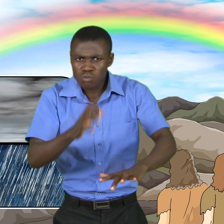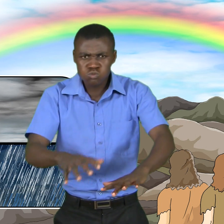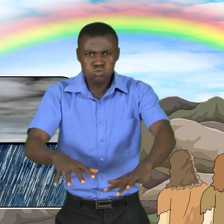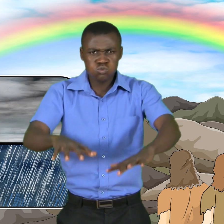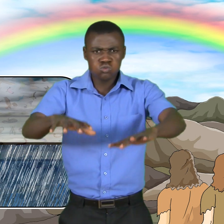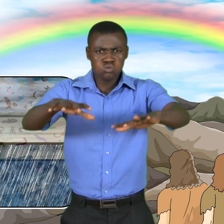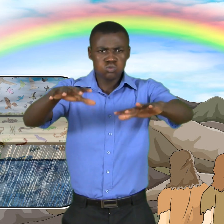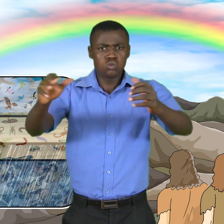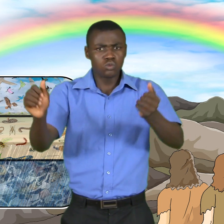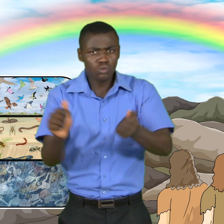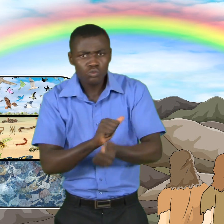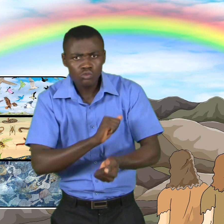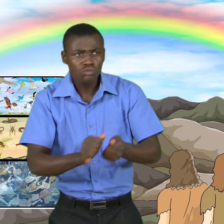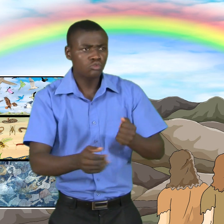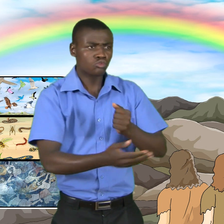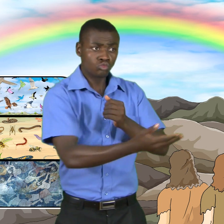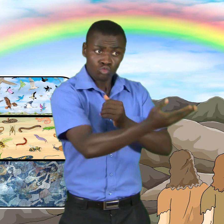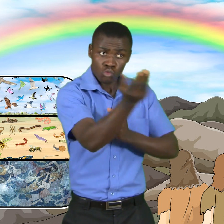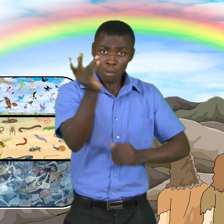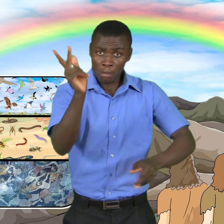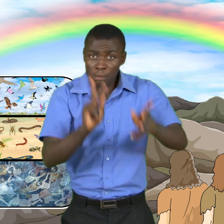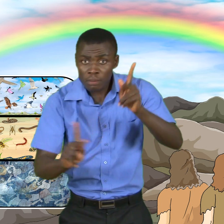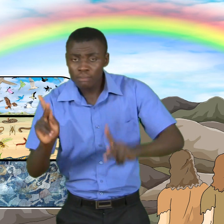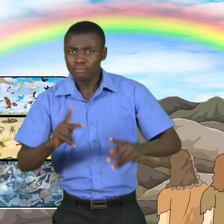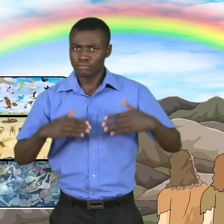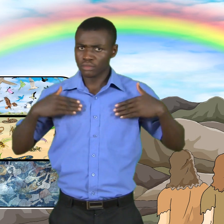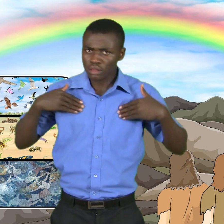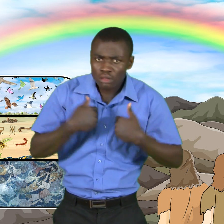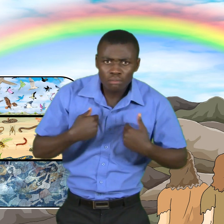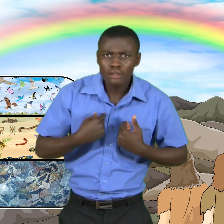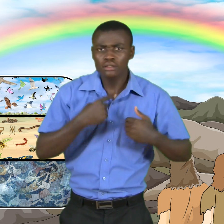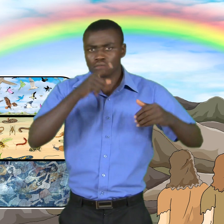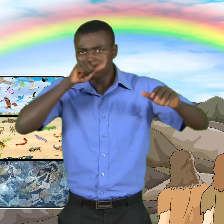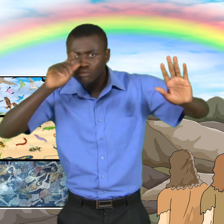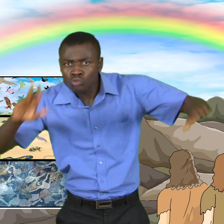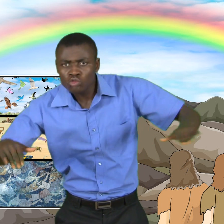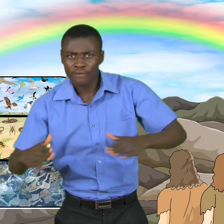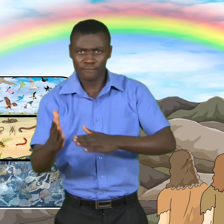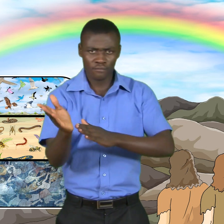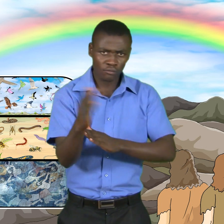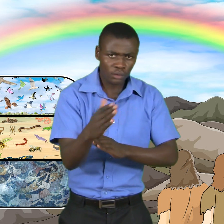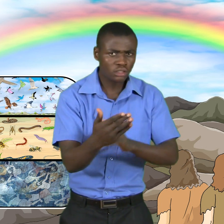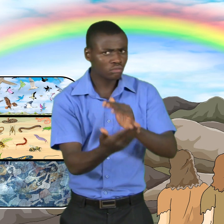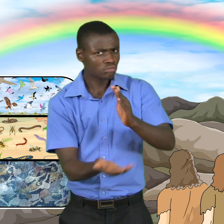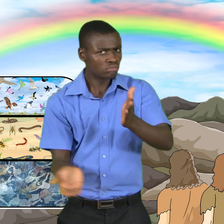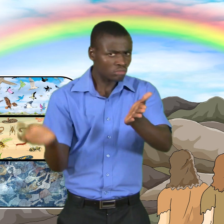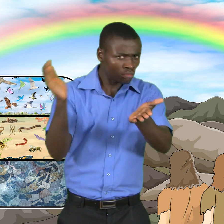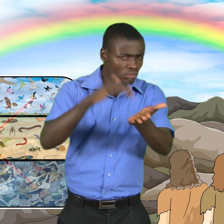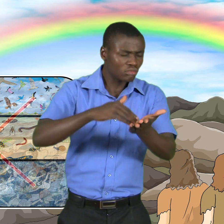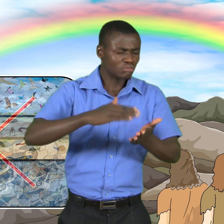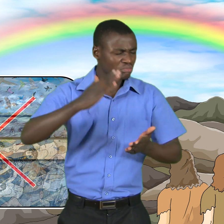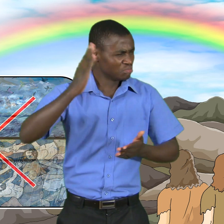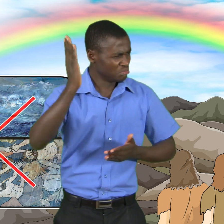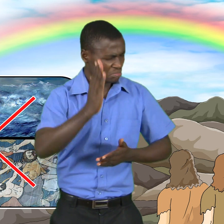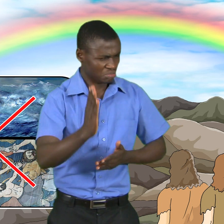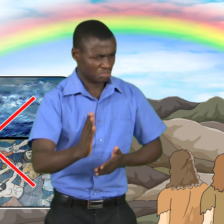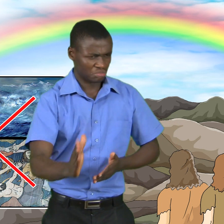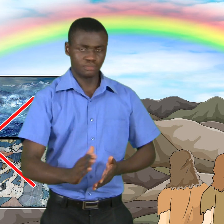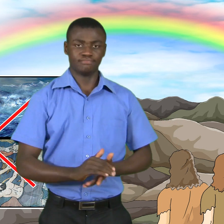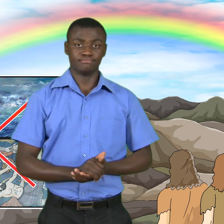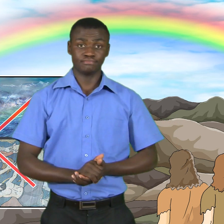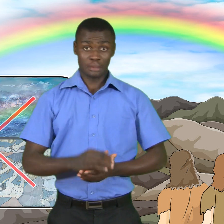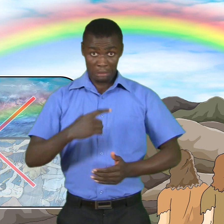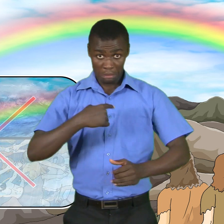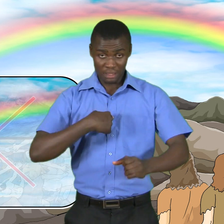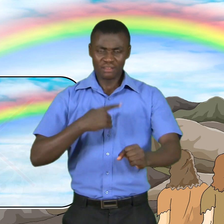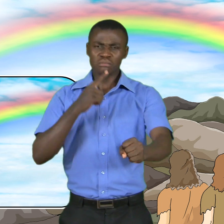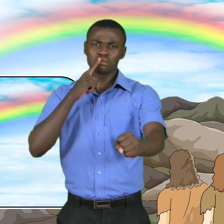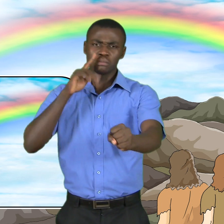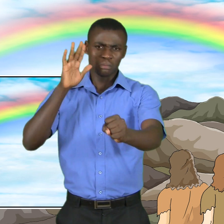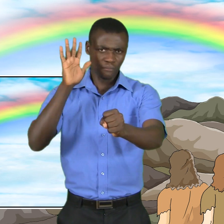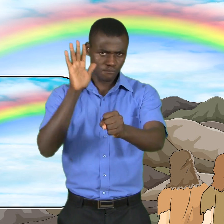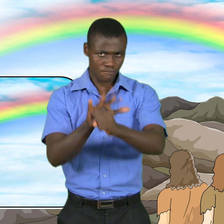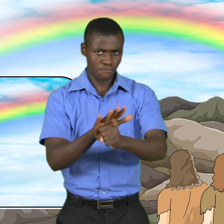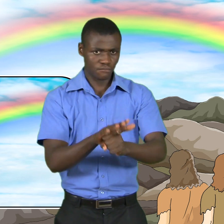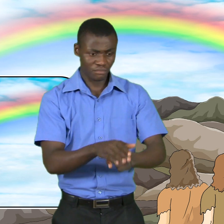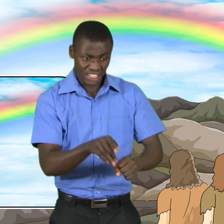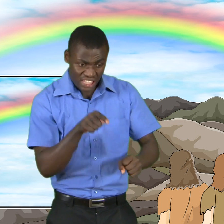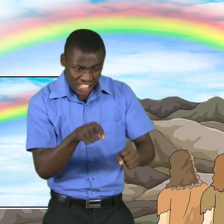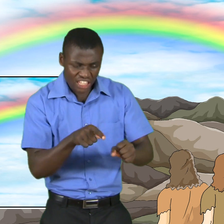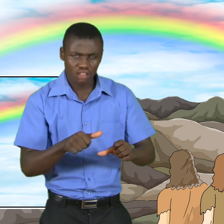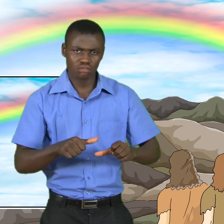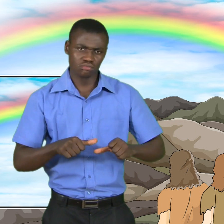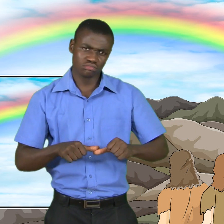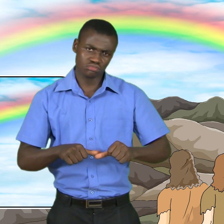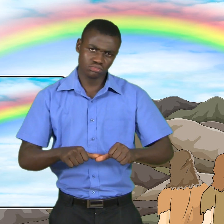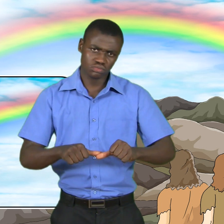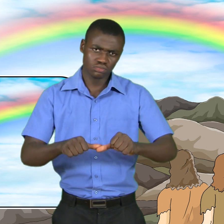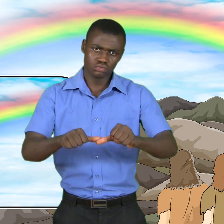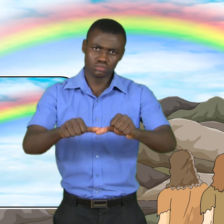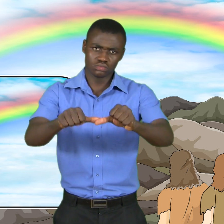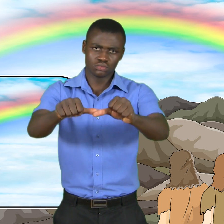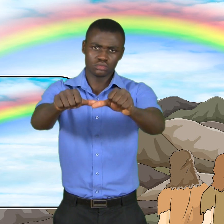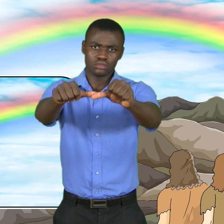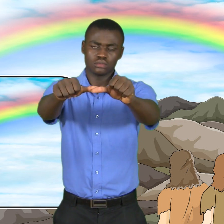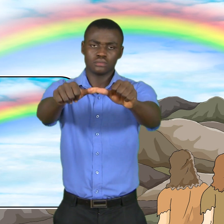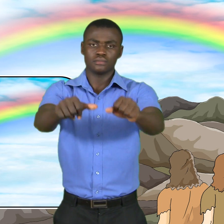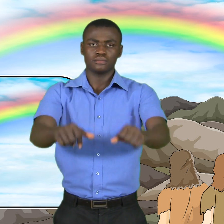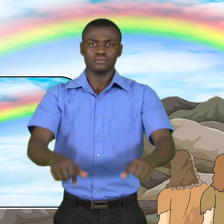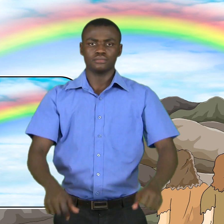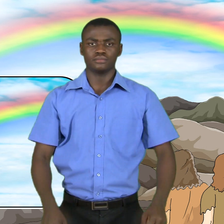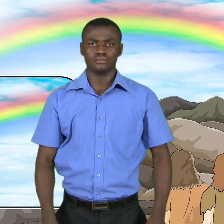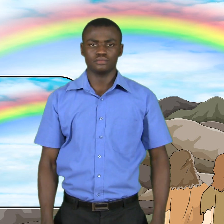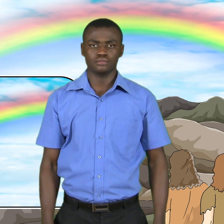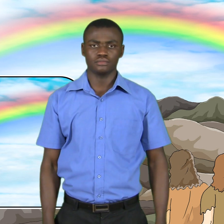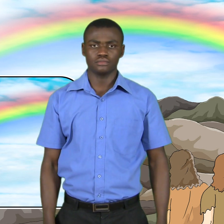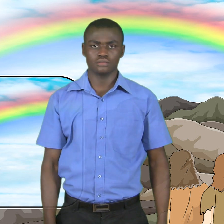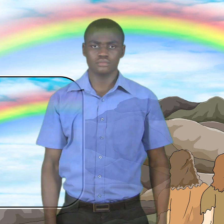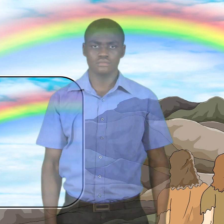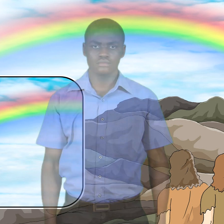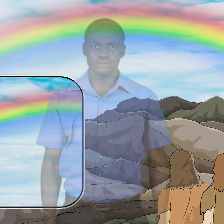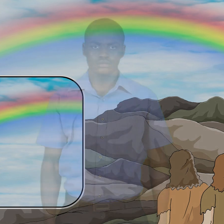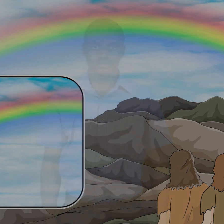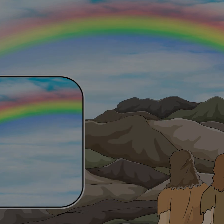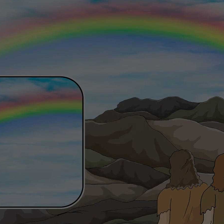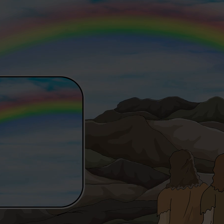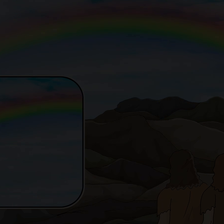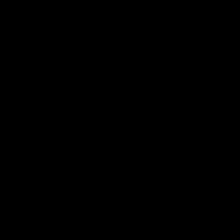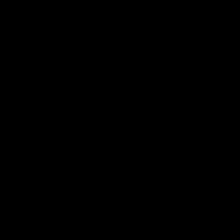And whenever the rainbow appears in the clouds, I will see it and remember the everlasting covenant between God and every living creature of every kind that is on the earth.”